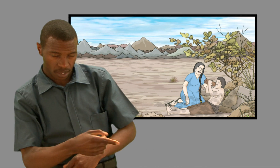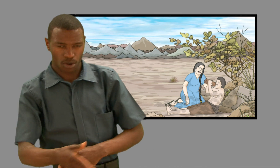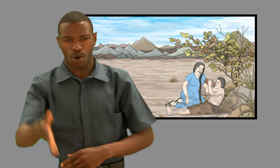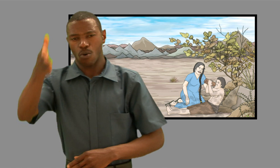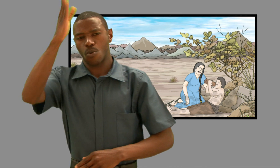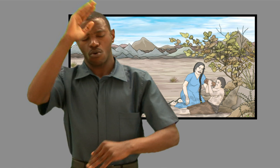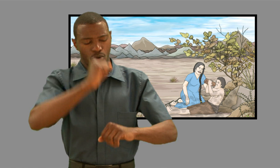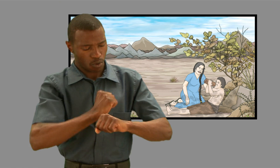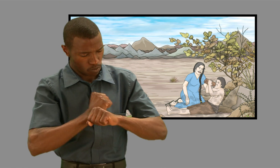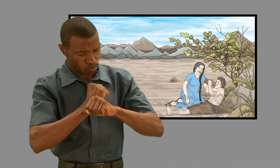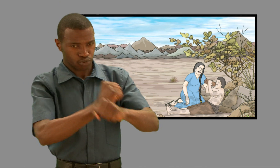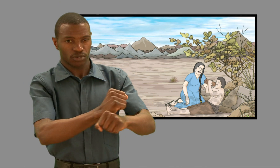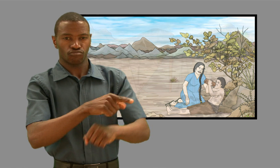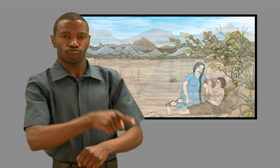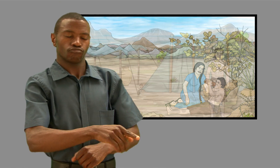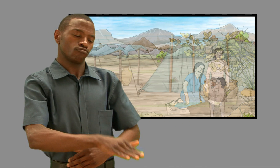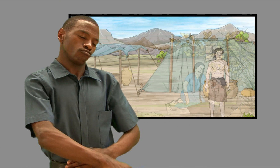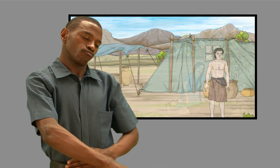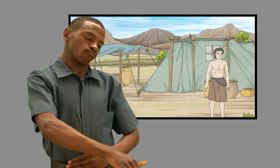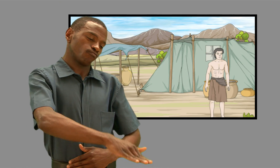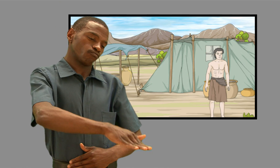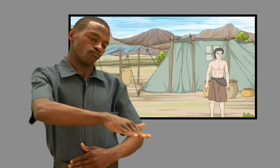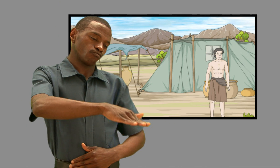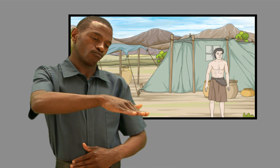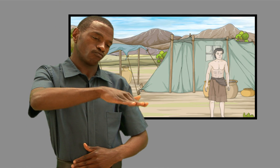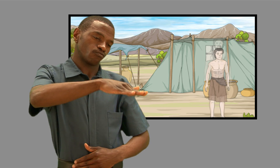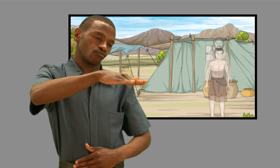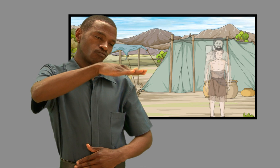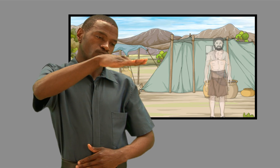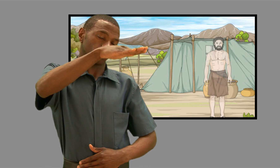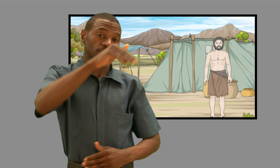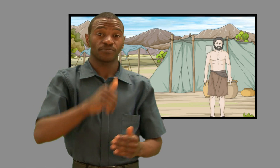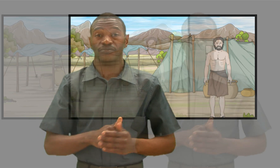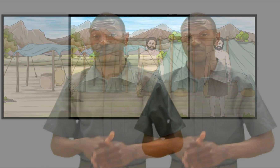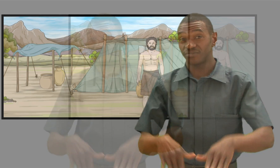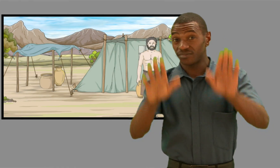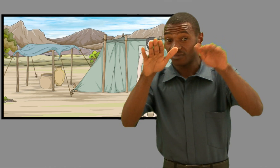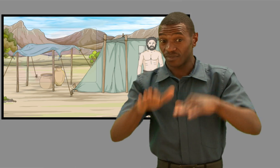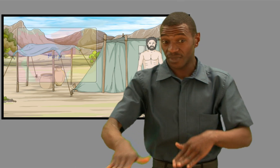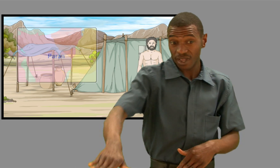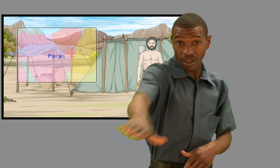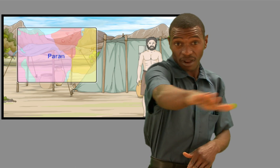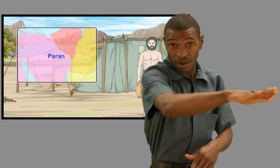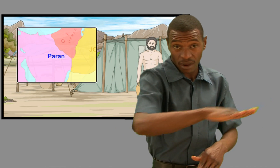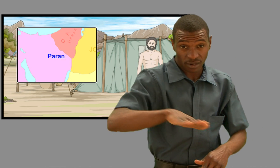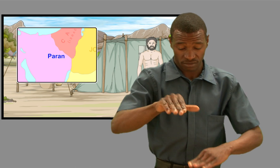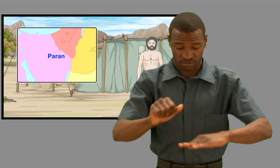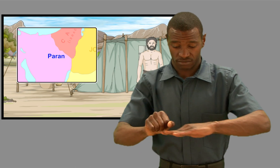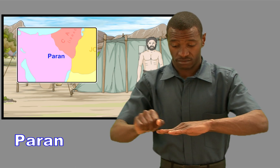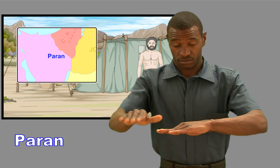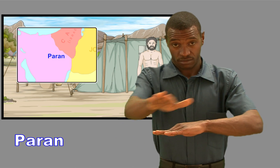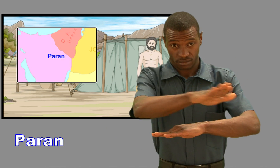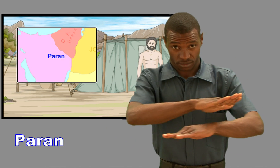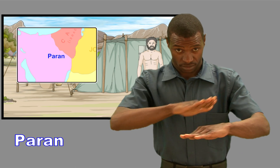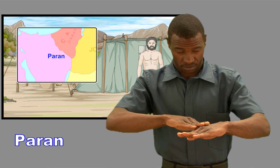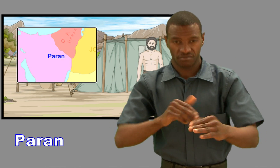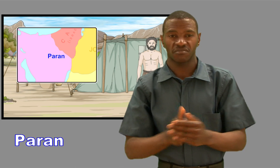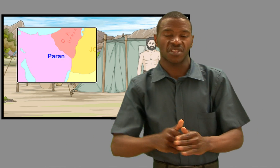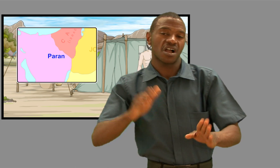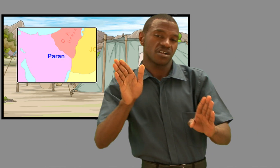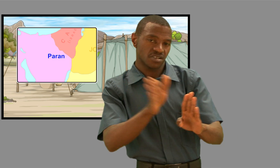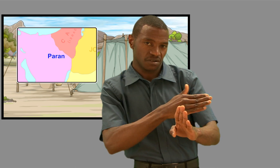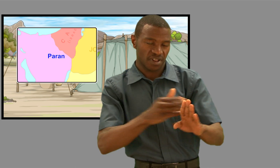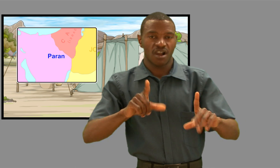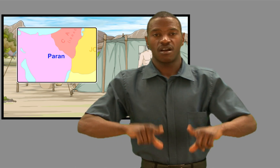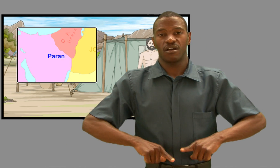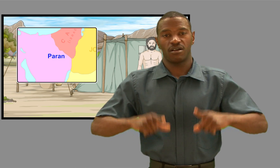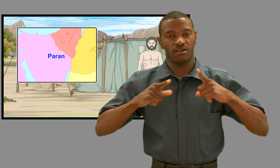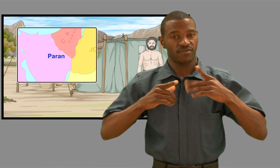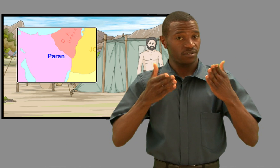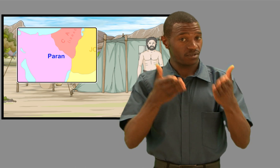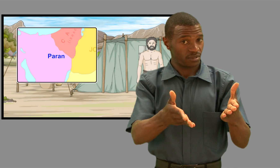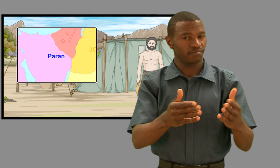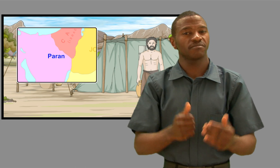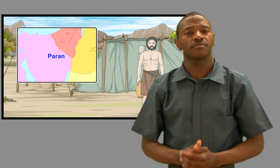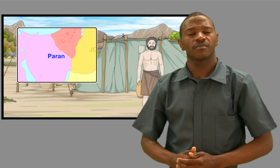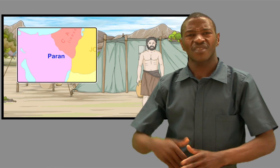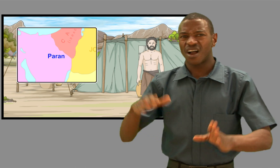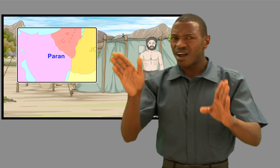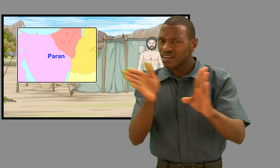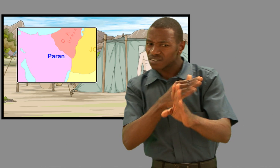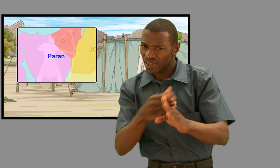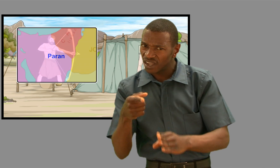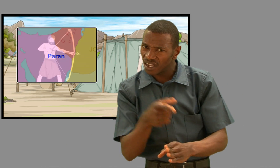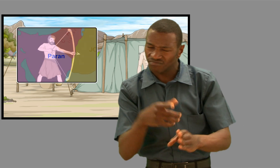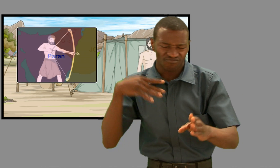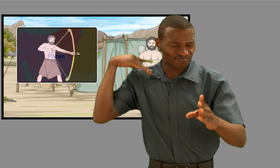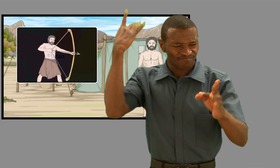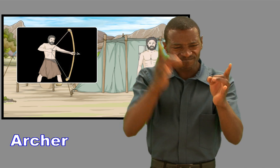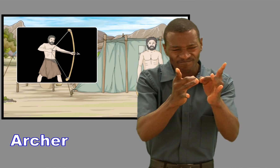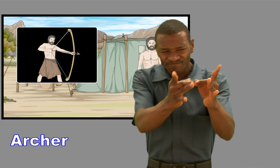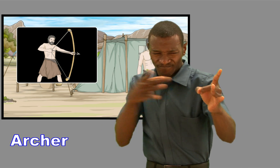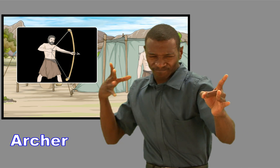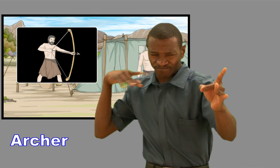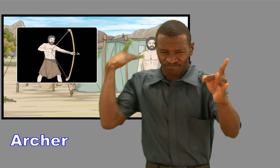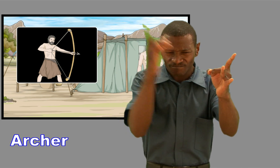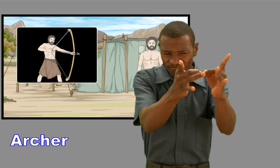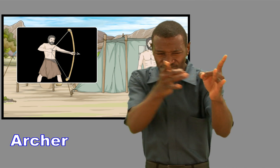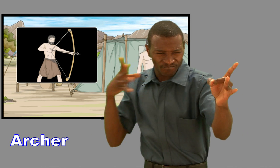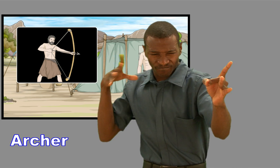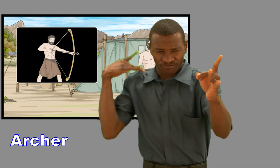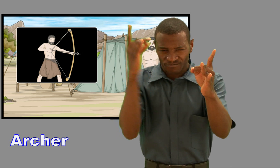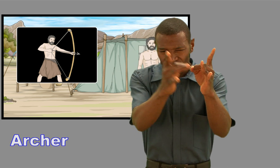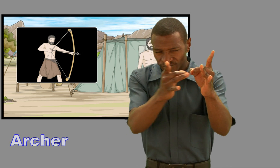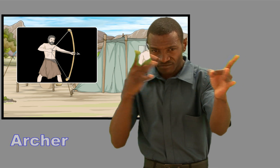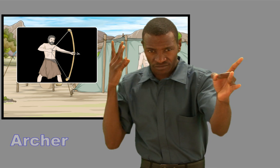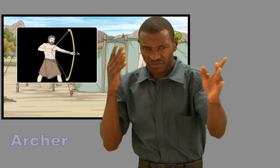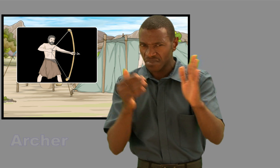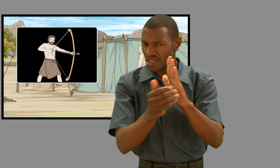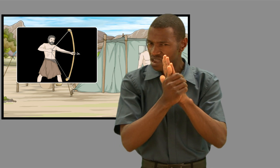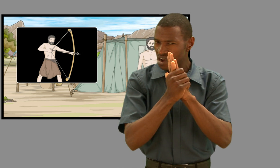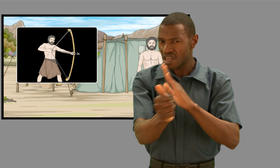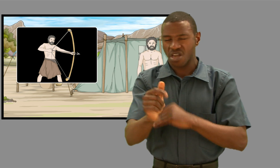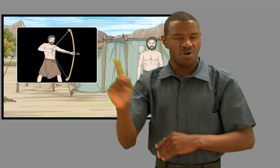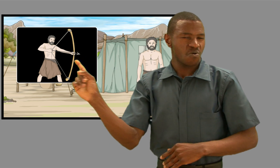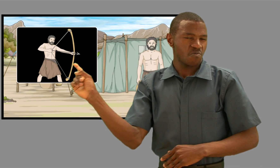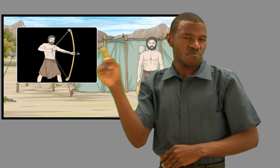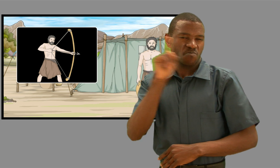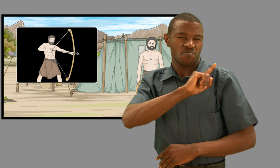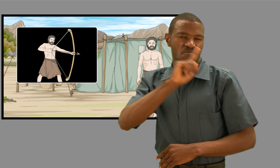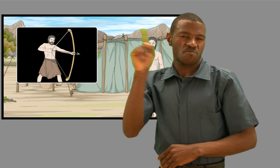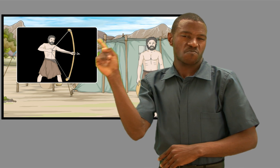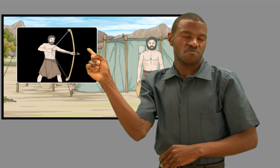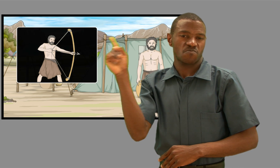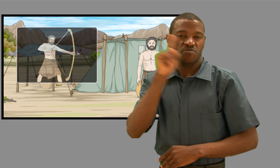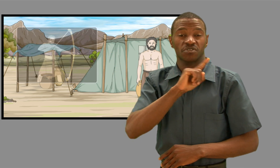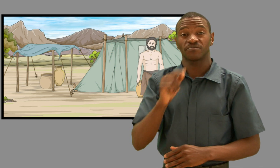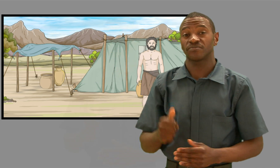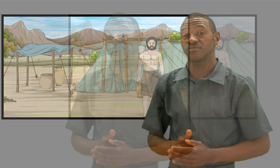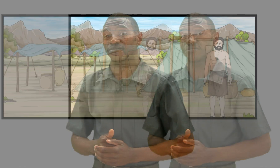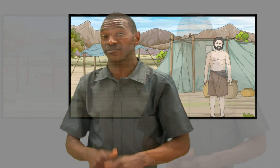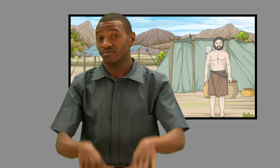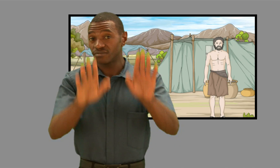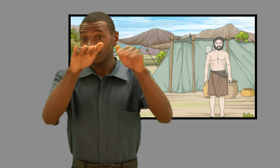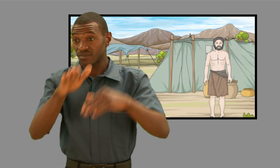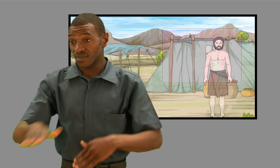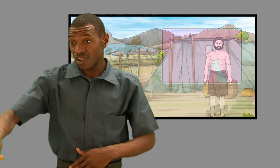And God was with the boy, and he grew up and settled in the wilderness and became a great archer.